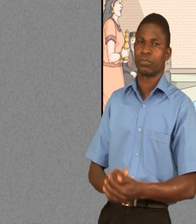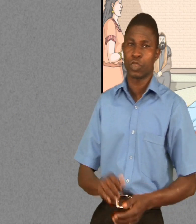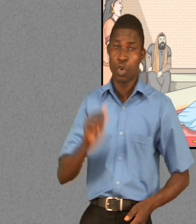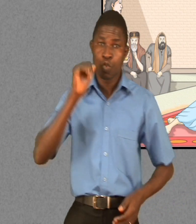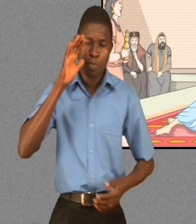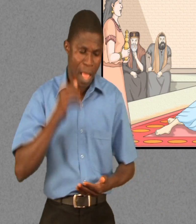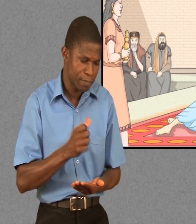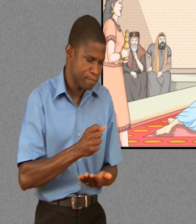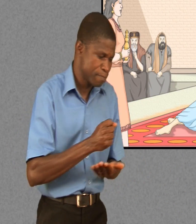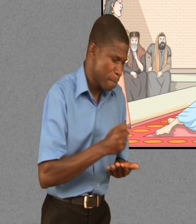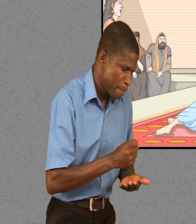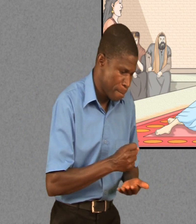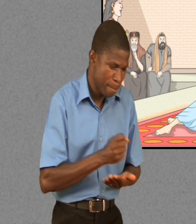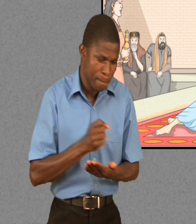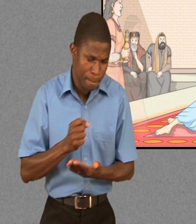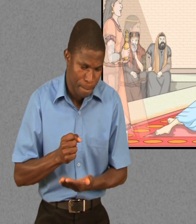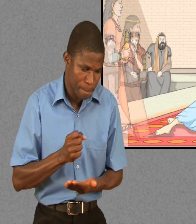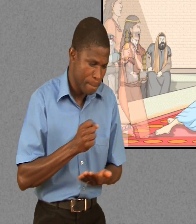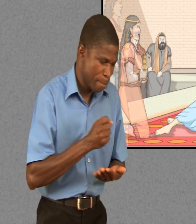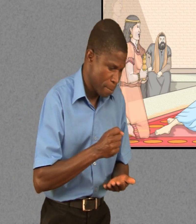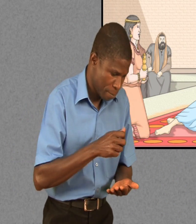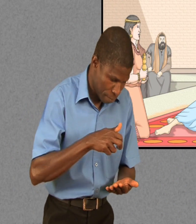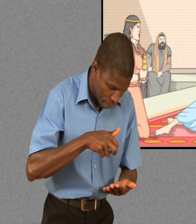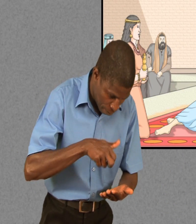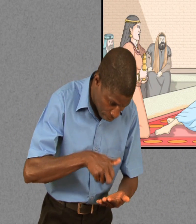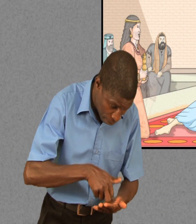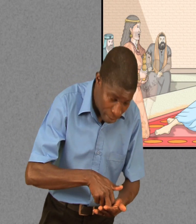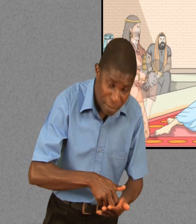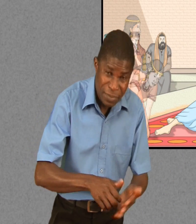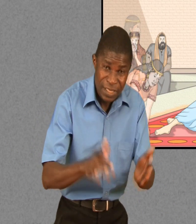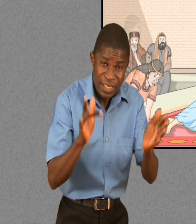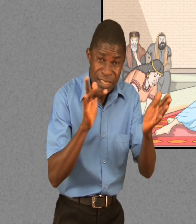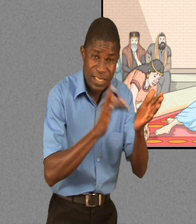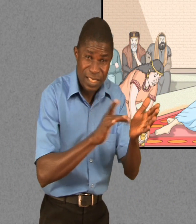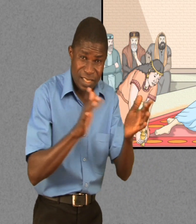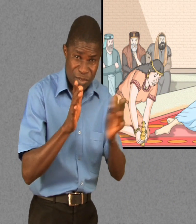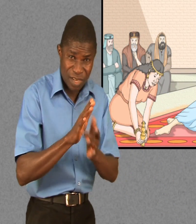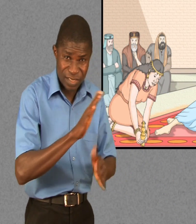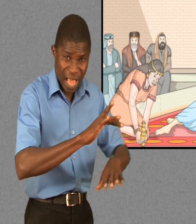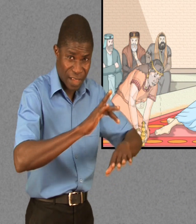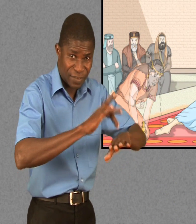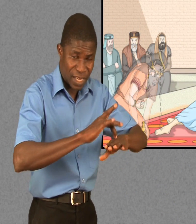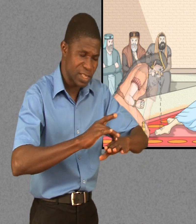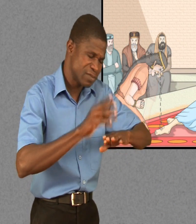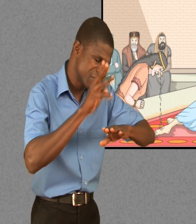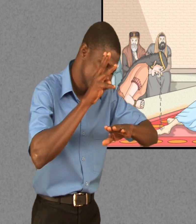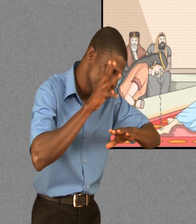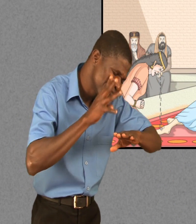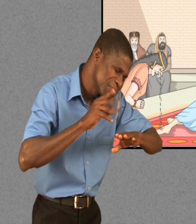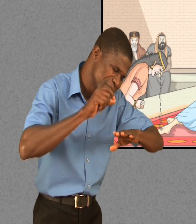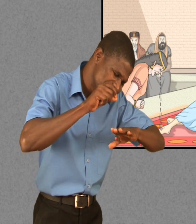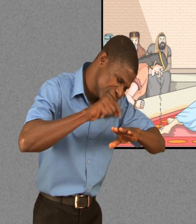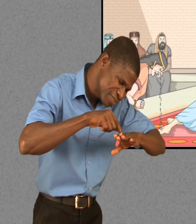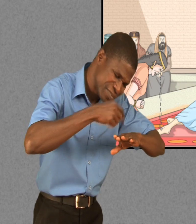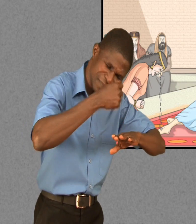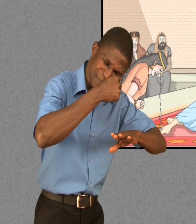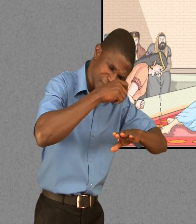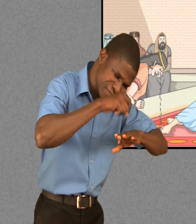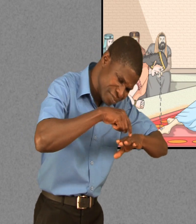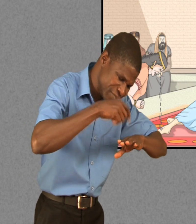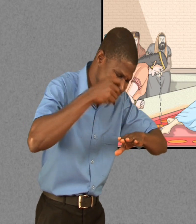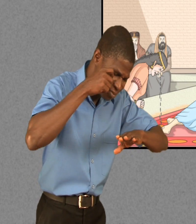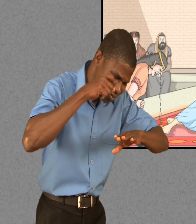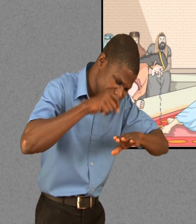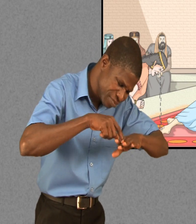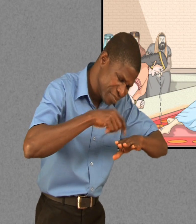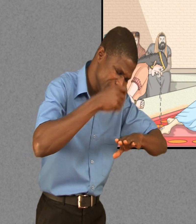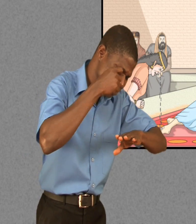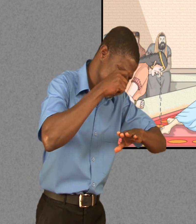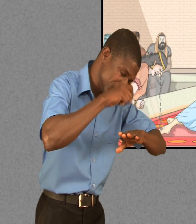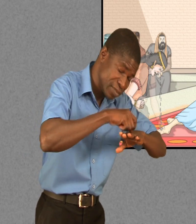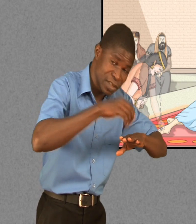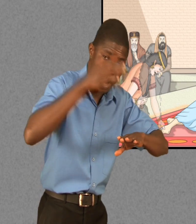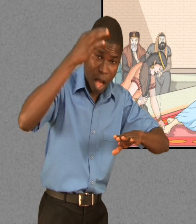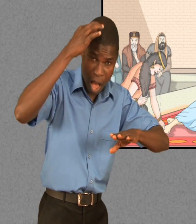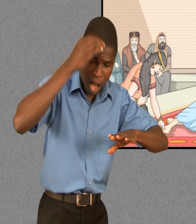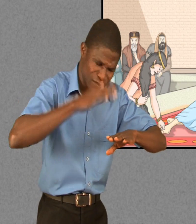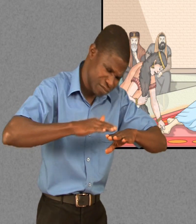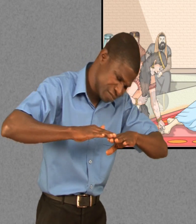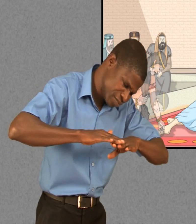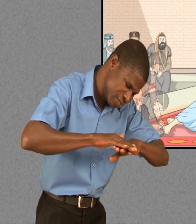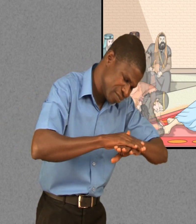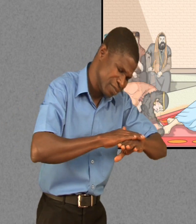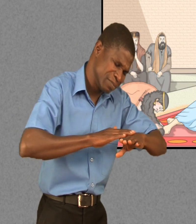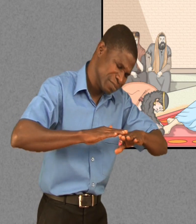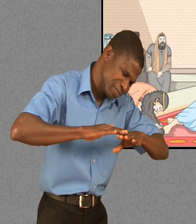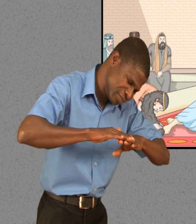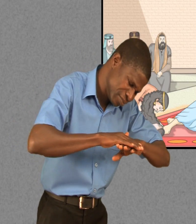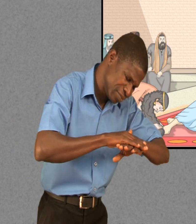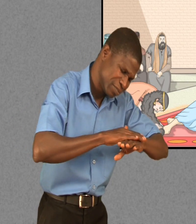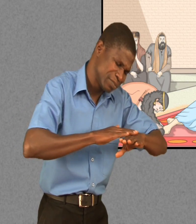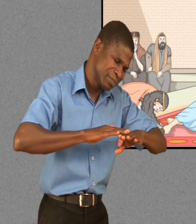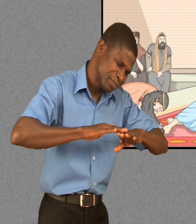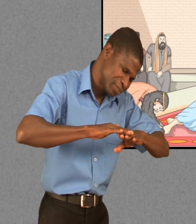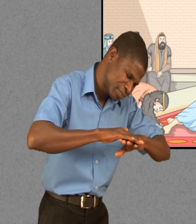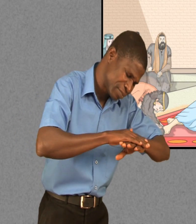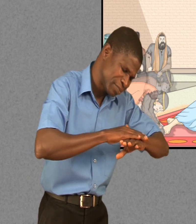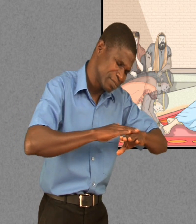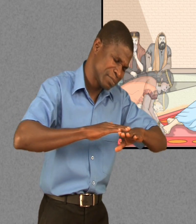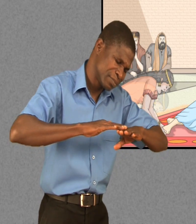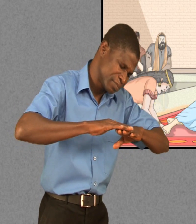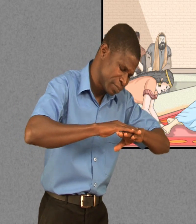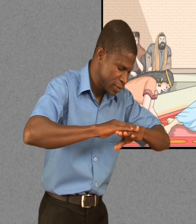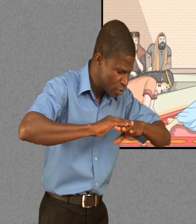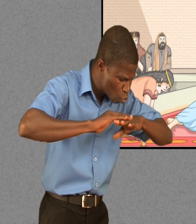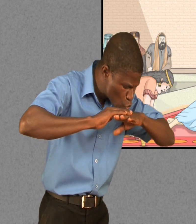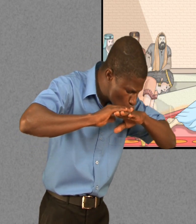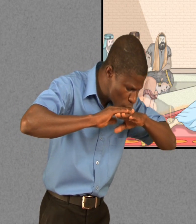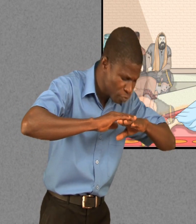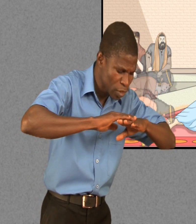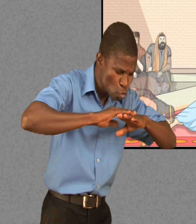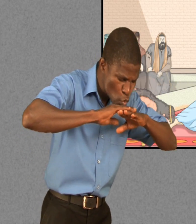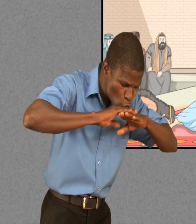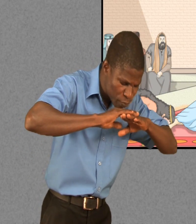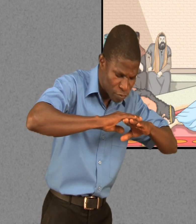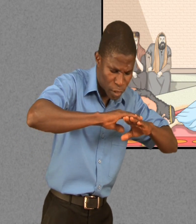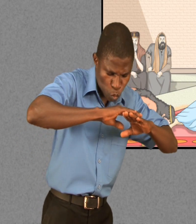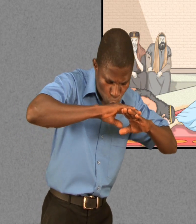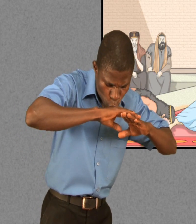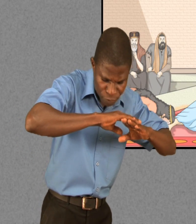As she stood behind Him at His feet weeping, she began to wet His feet with her tears and wipe them with her hair.